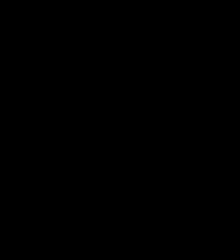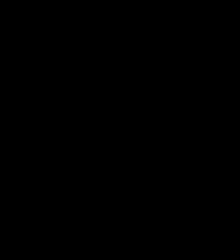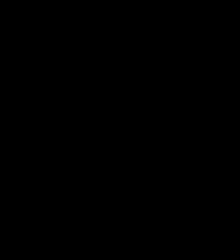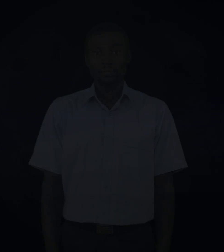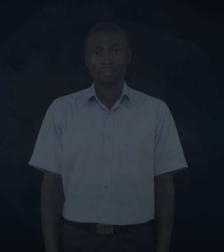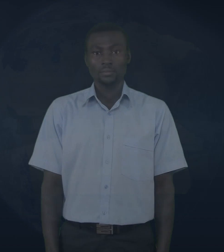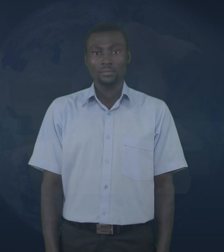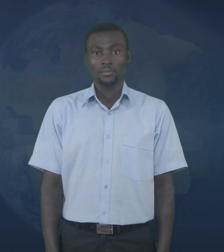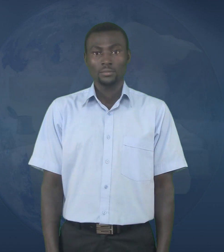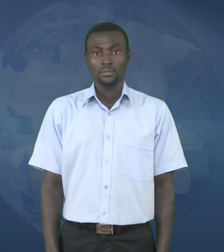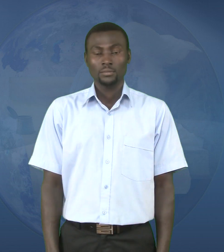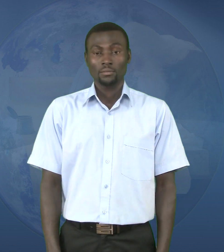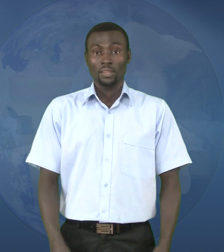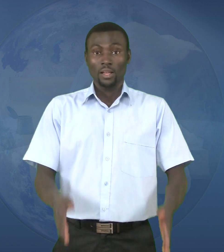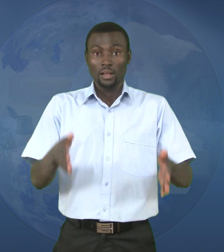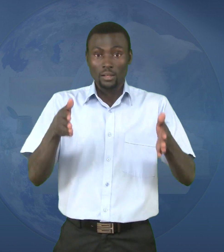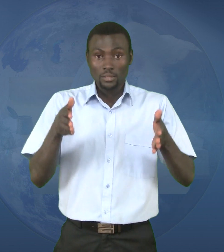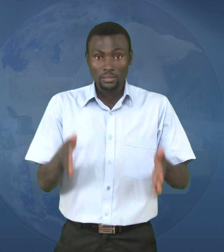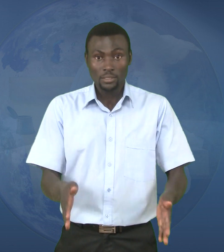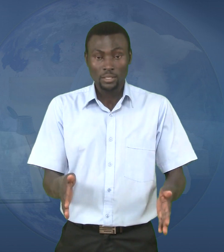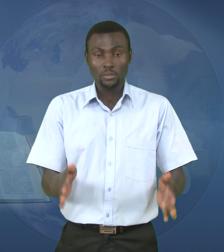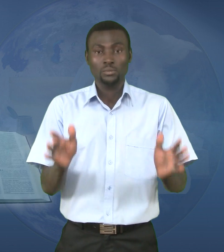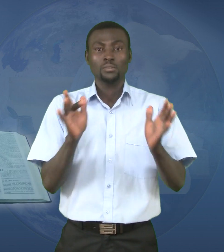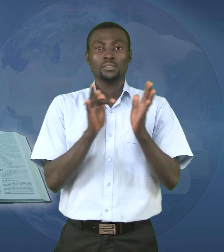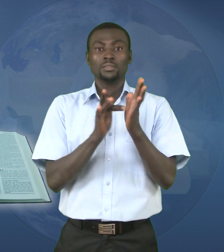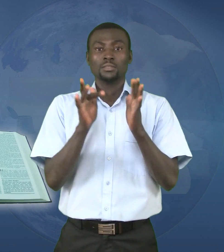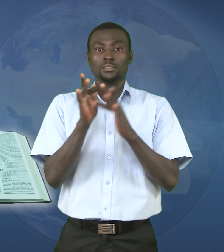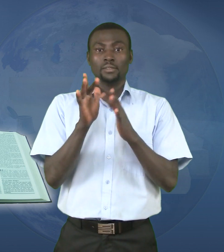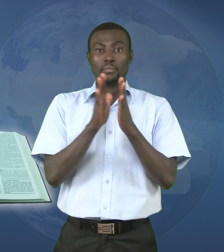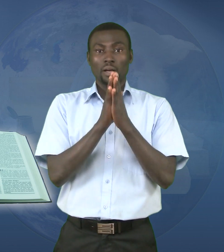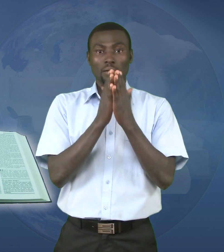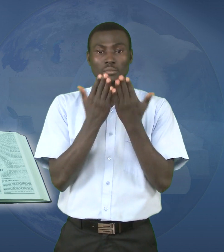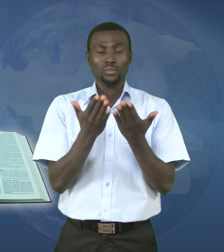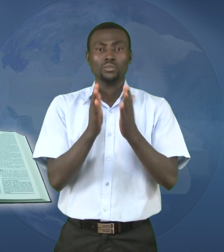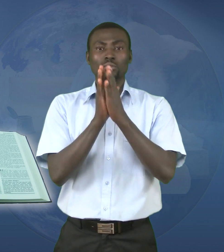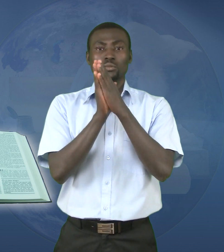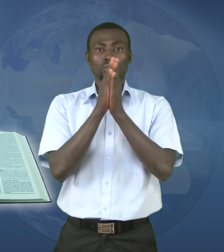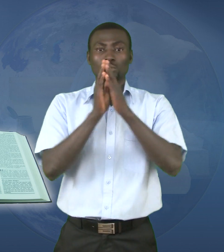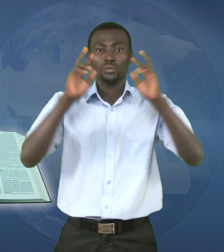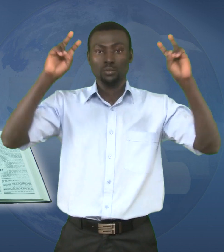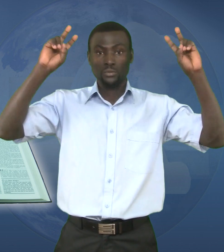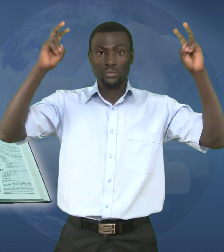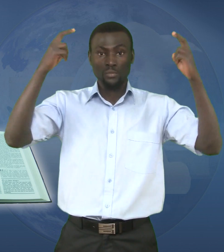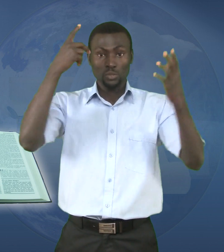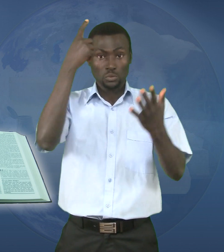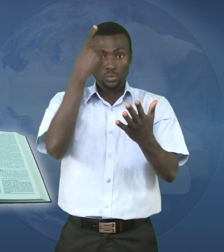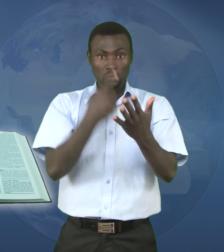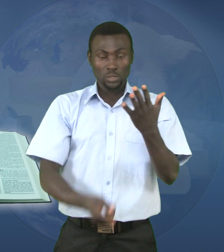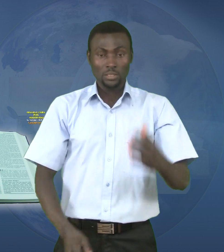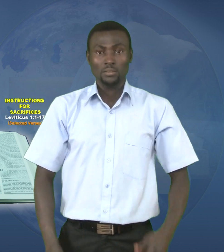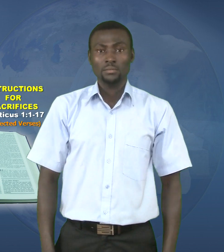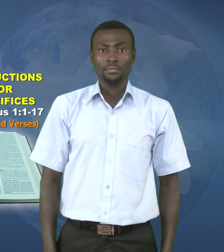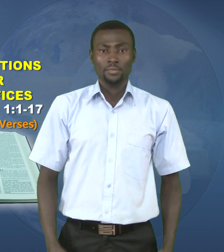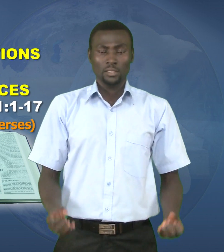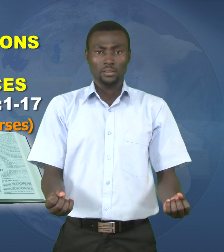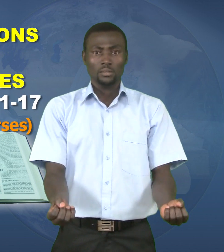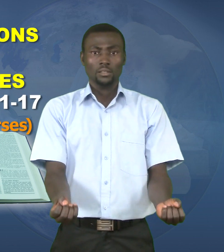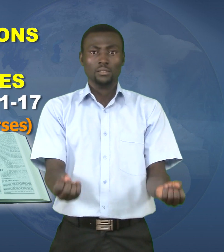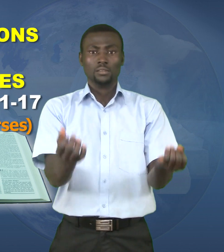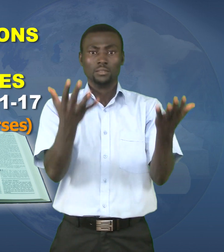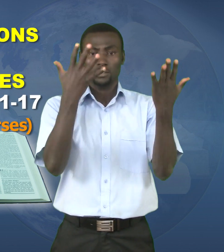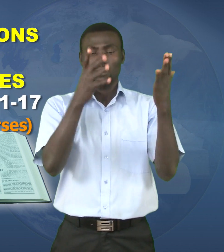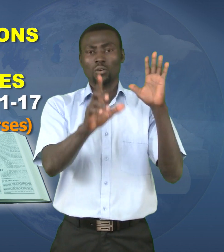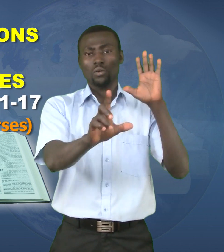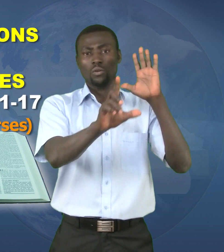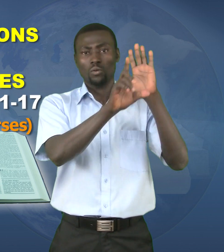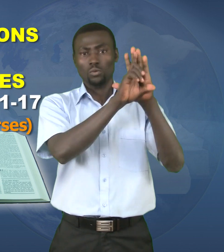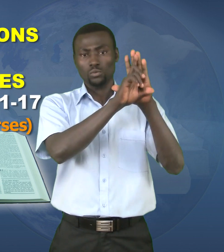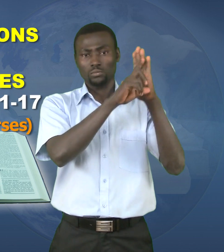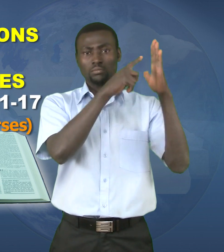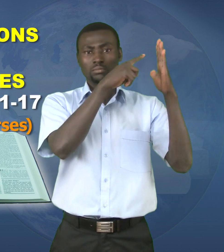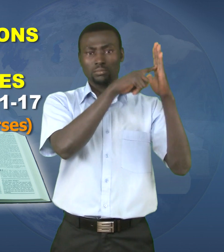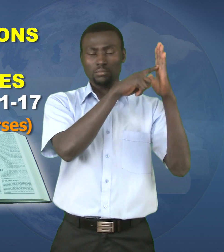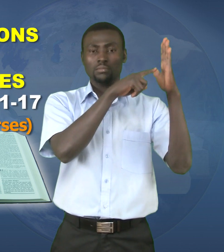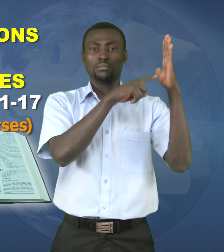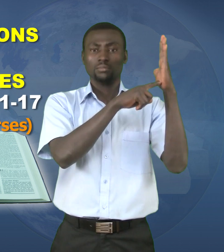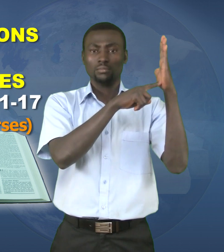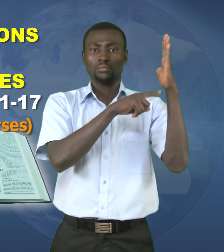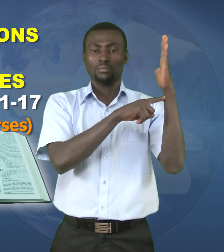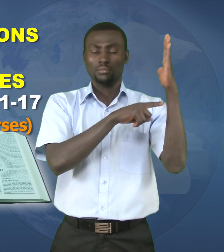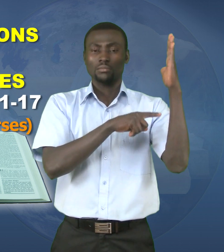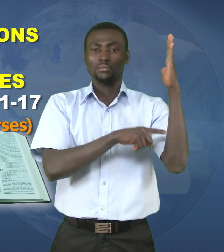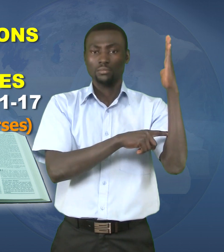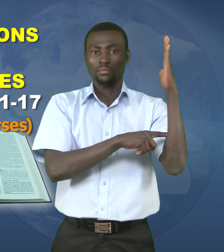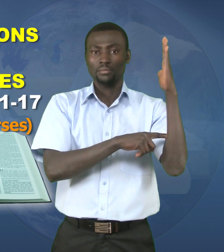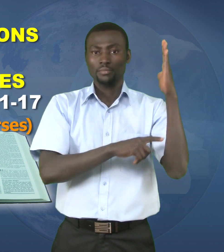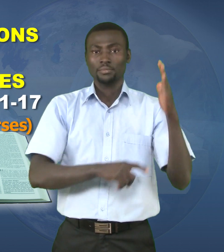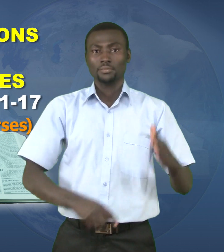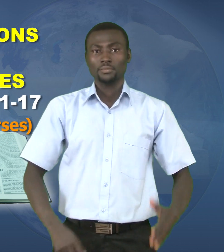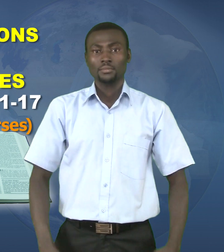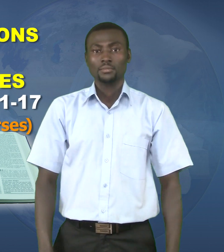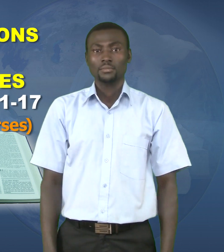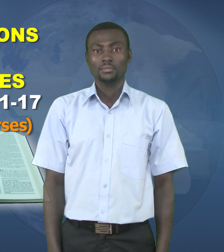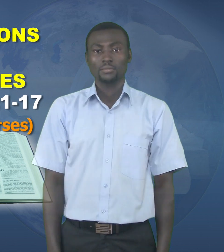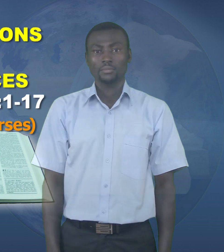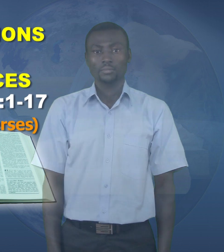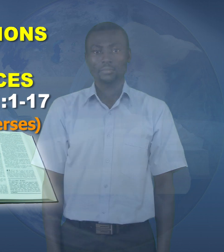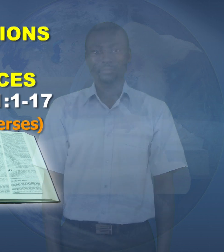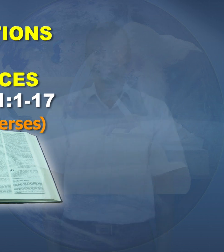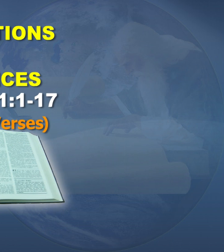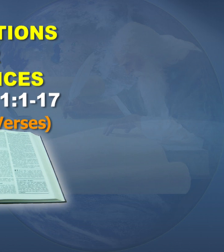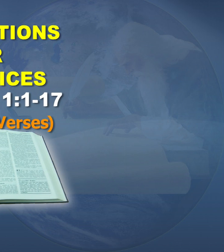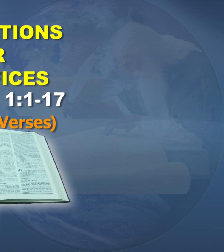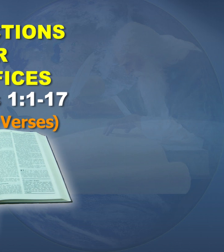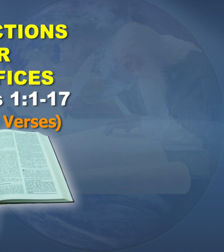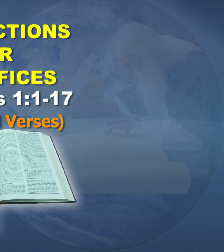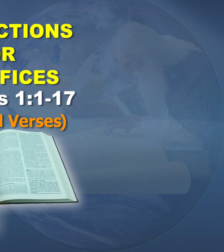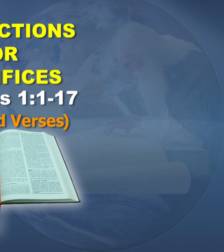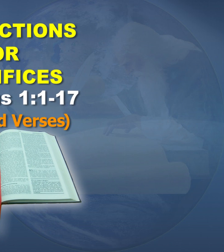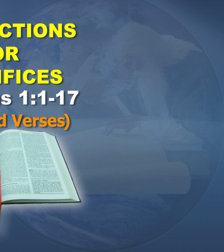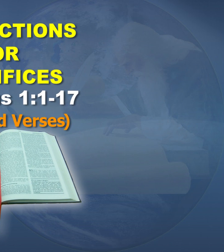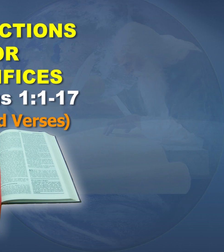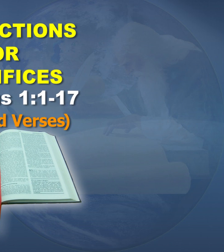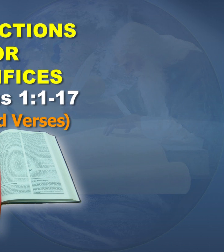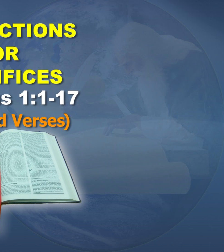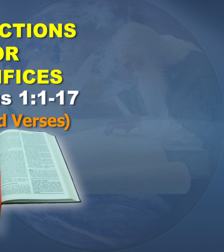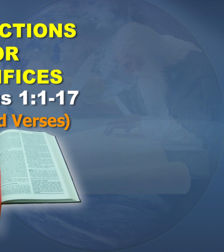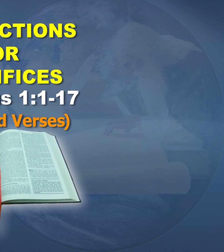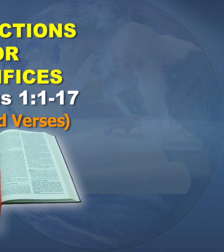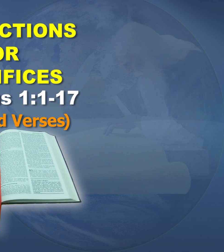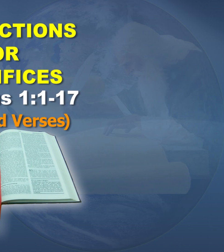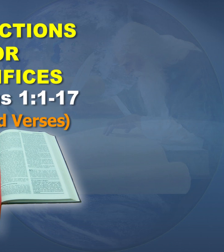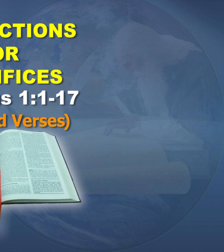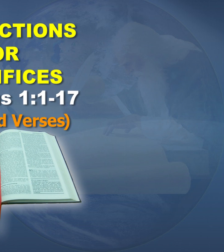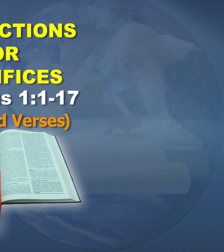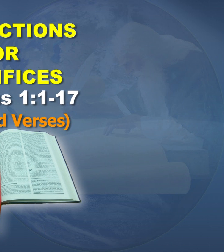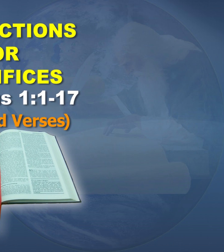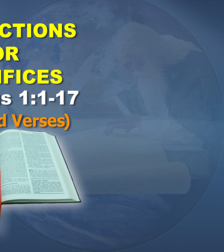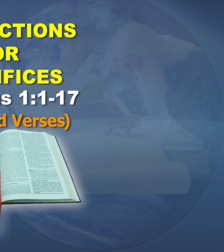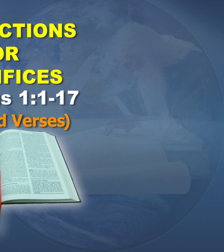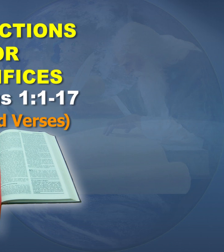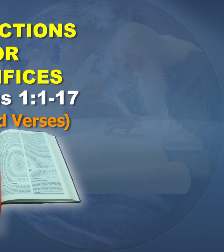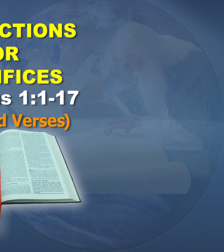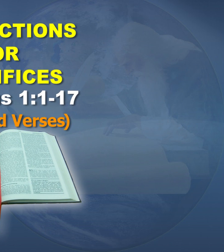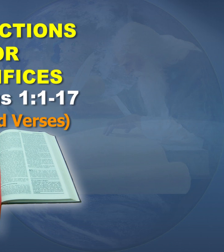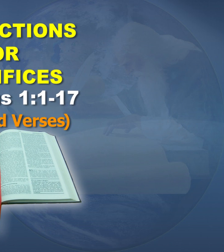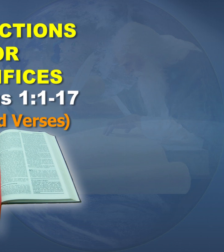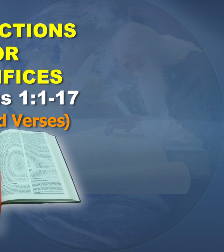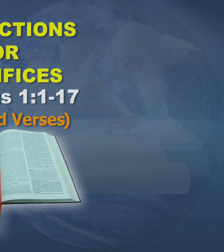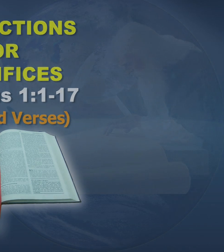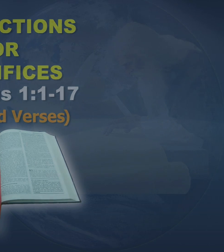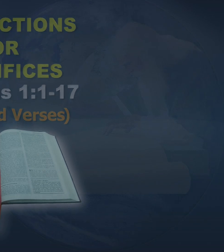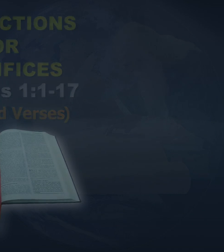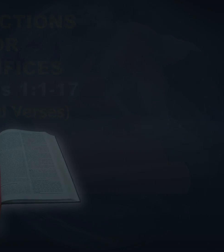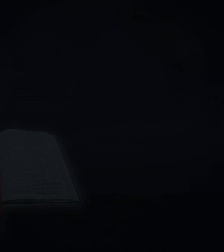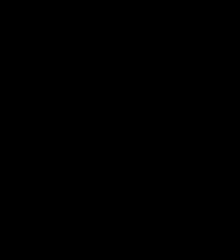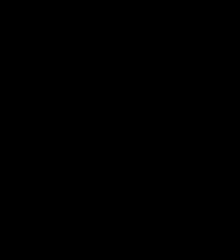Instructions for sacrifices